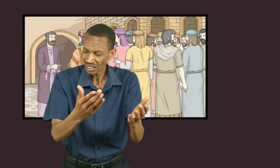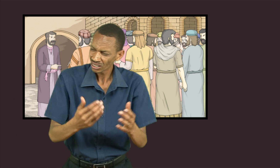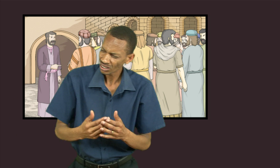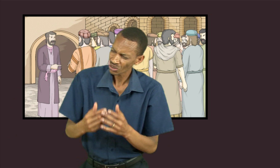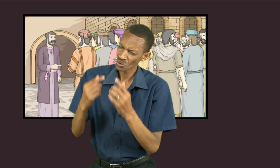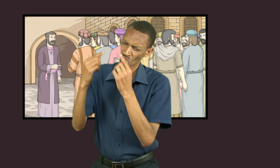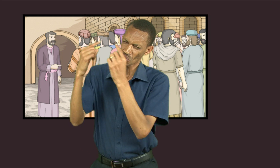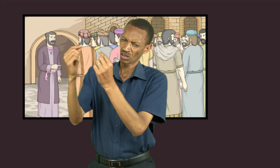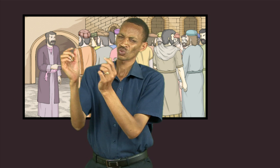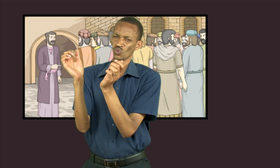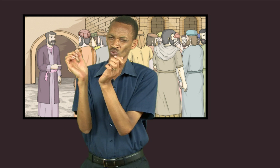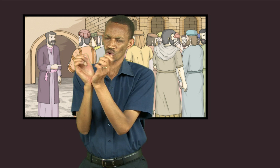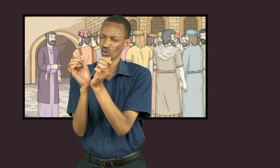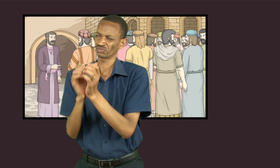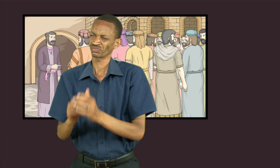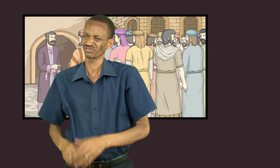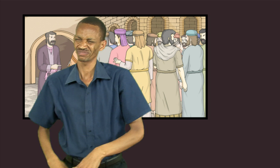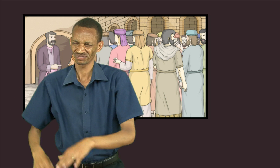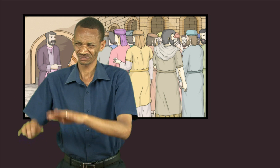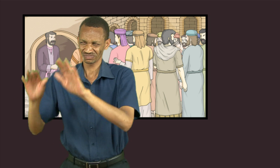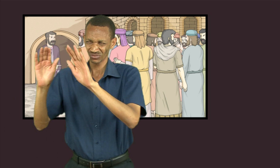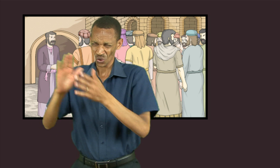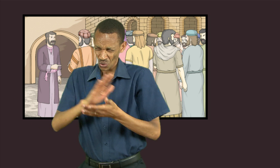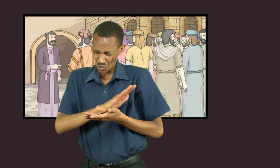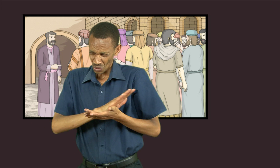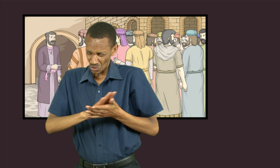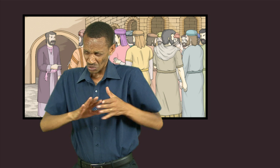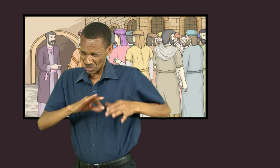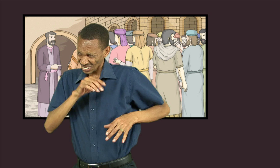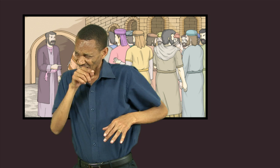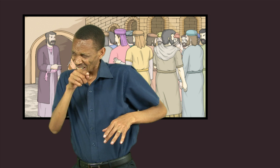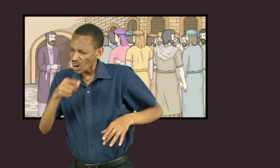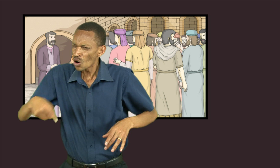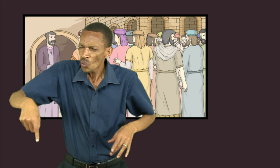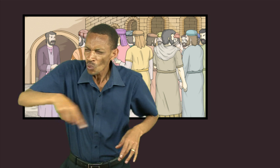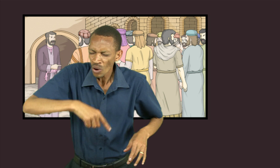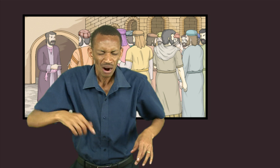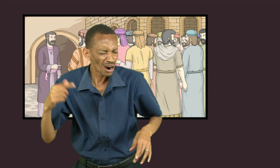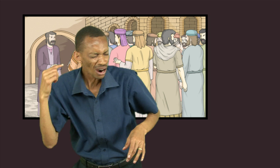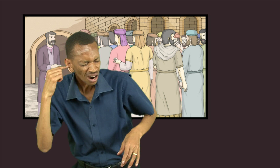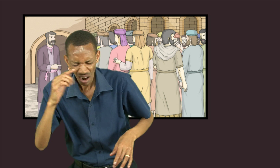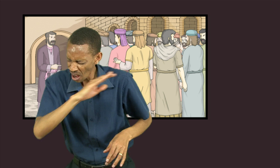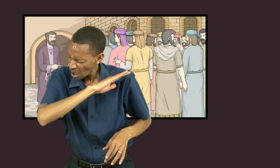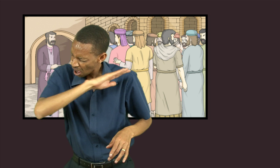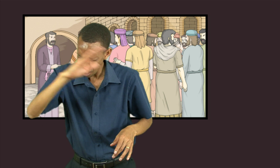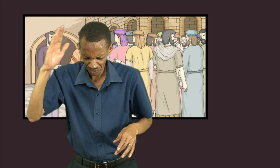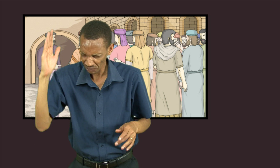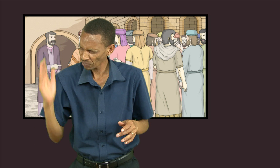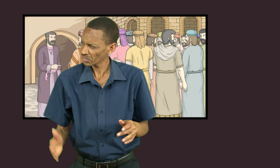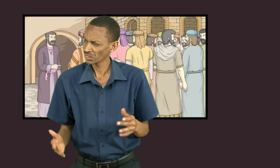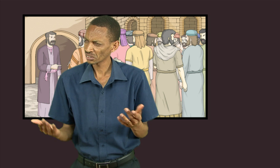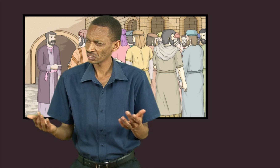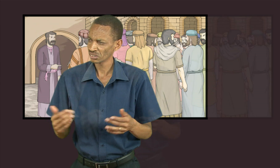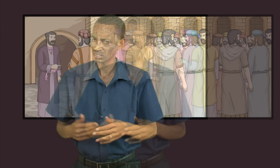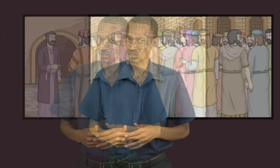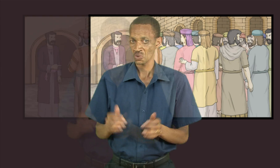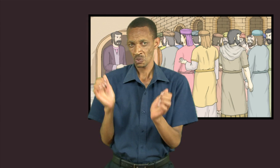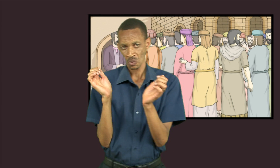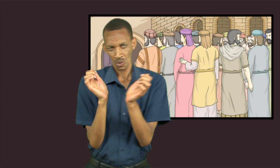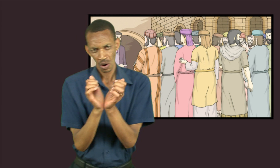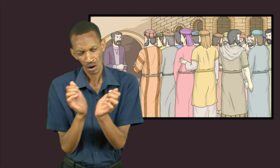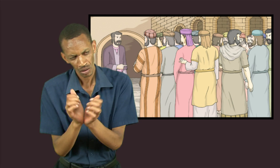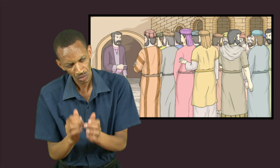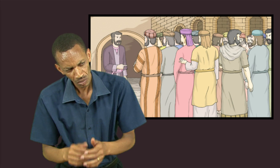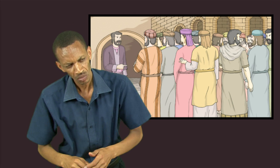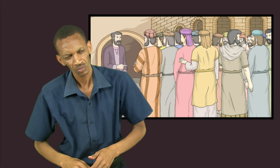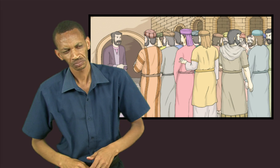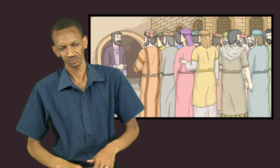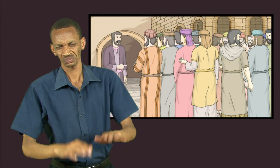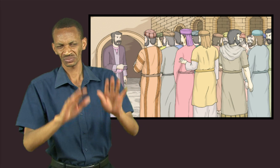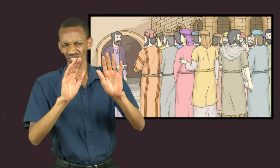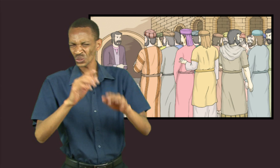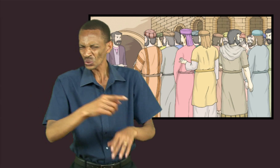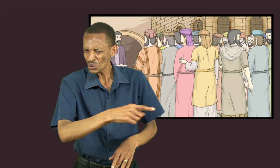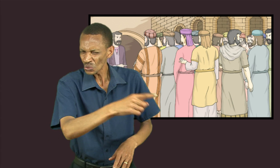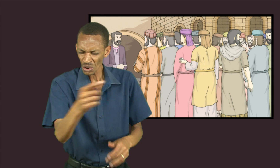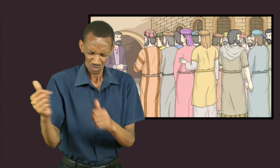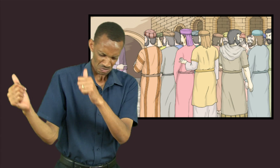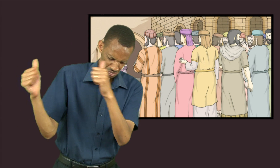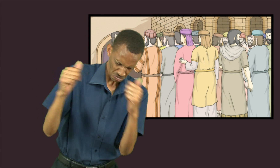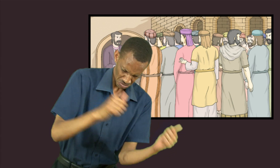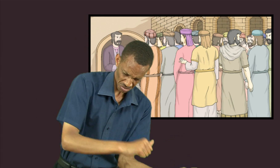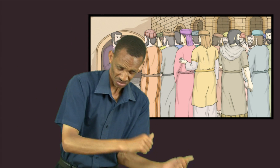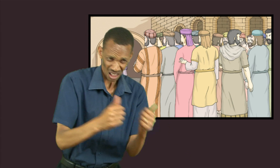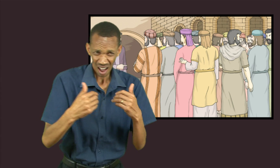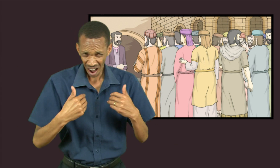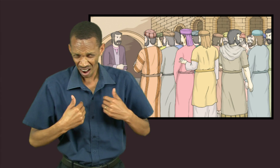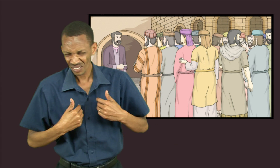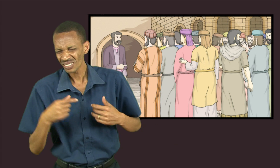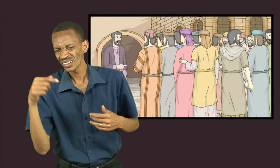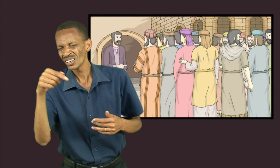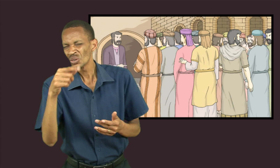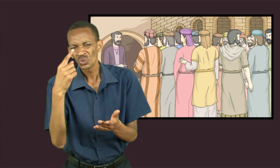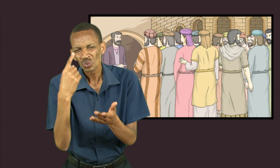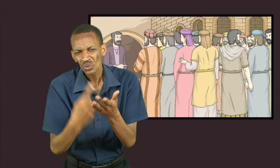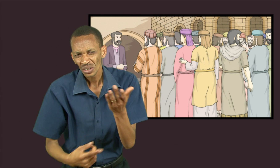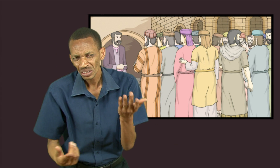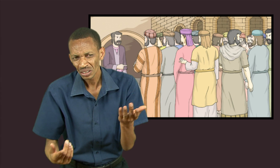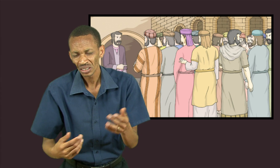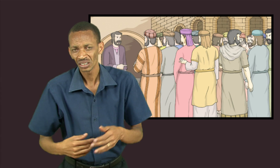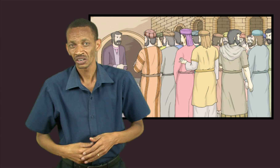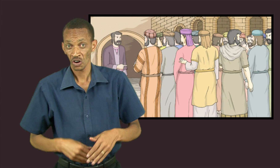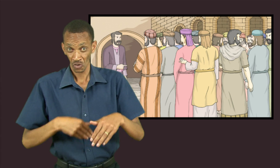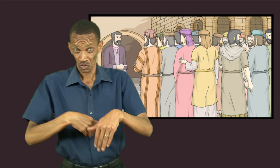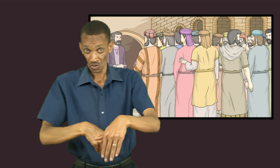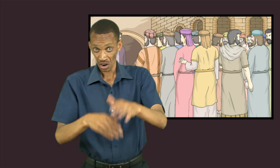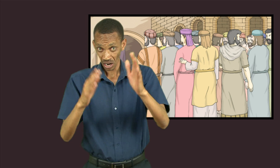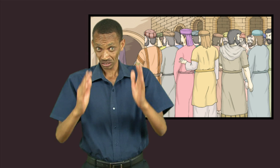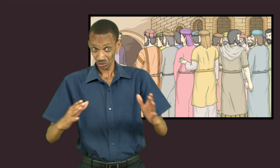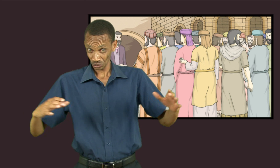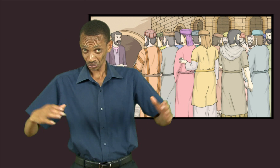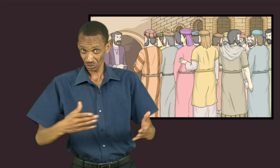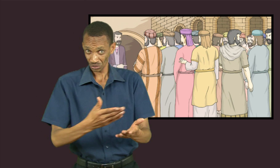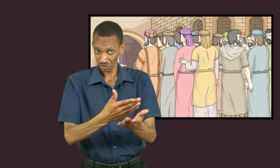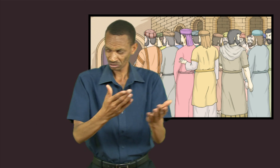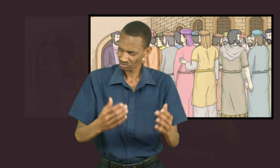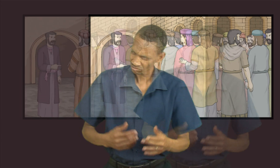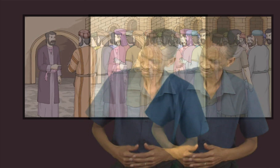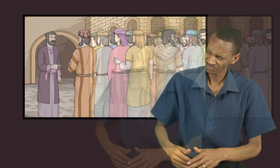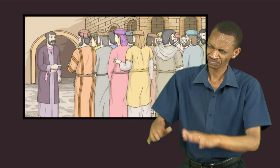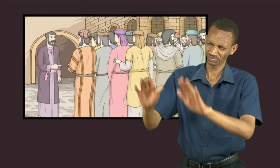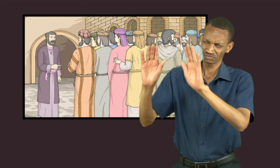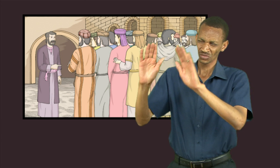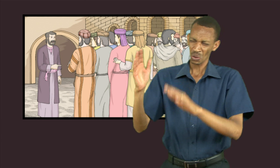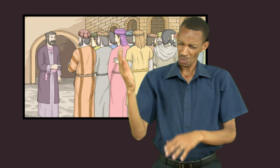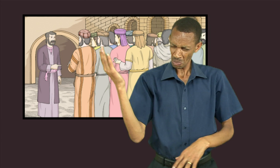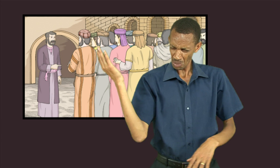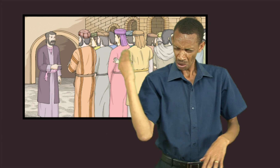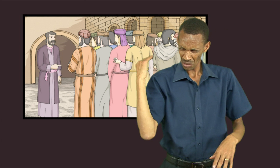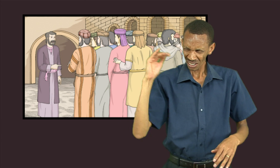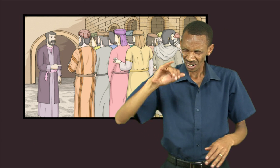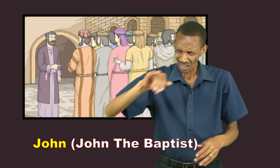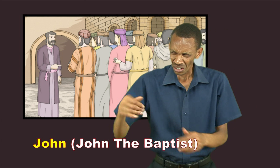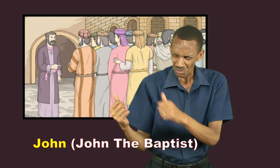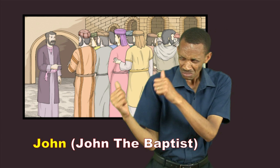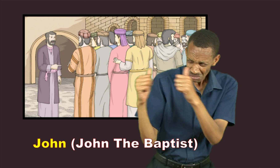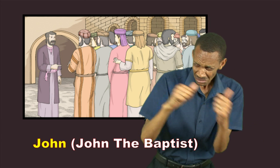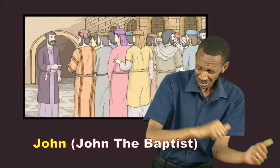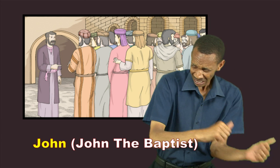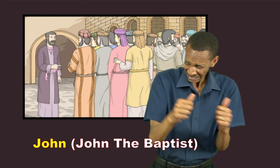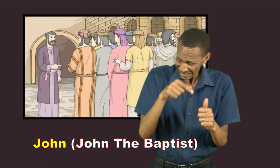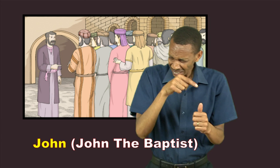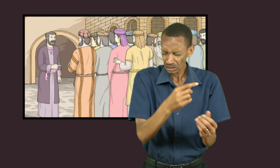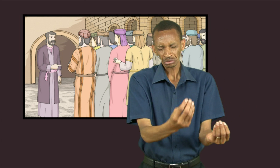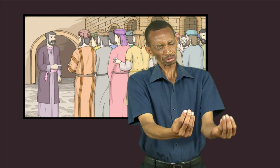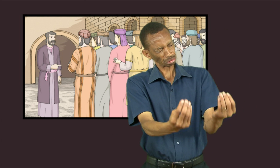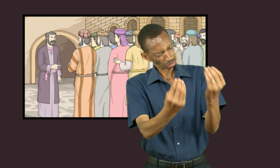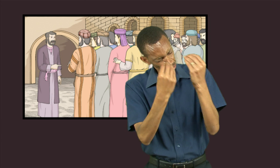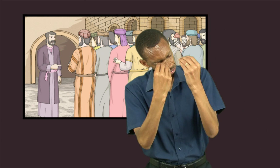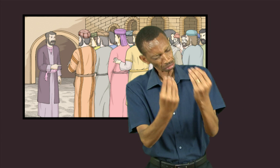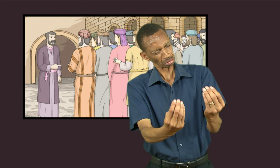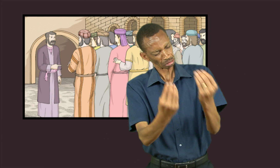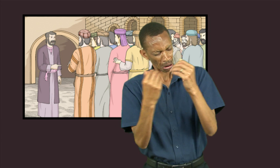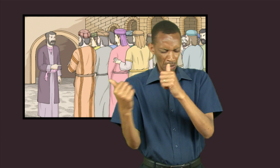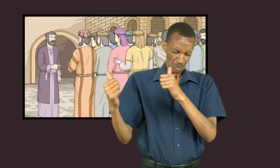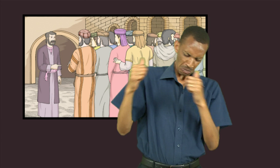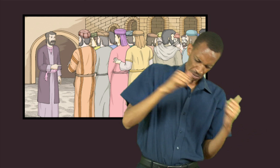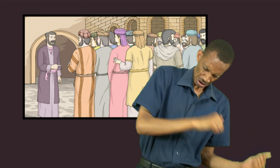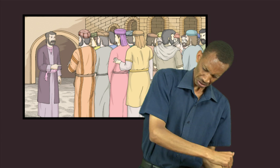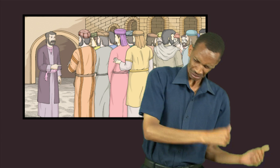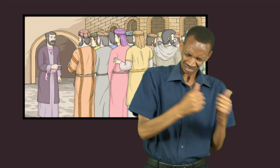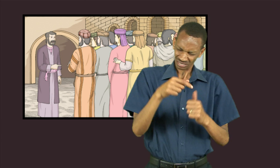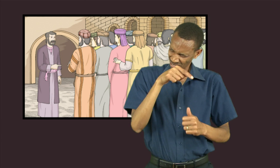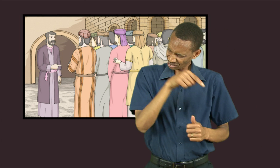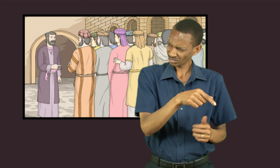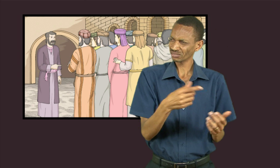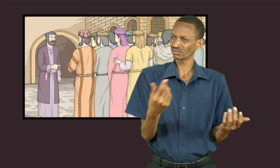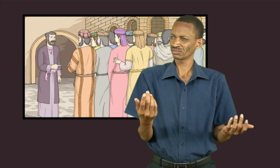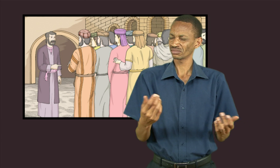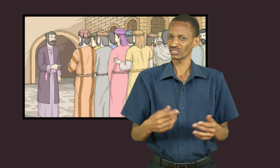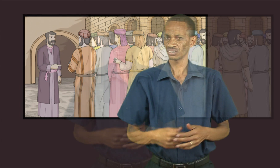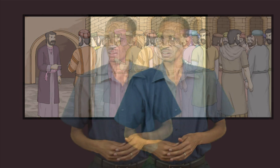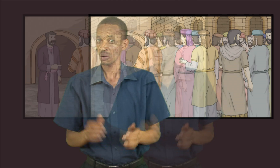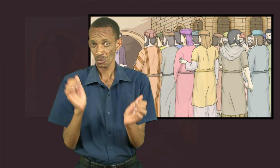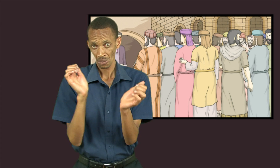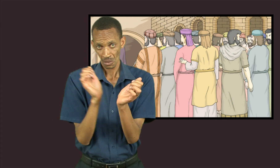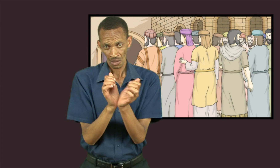“No,” they answered, “we have not even heard that there is a Holy Spirit.”